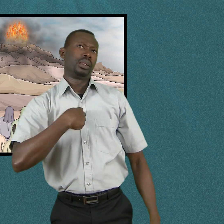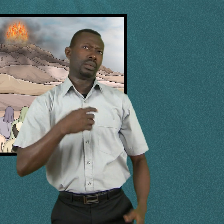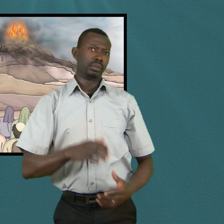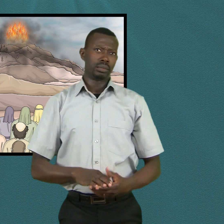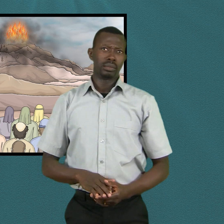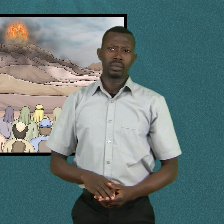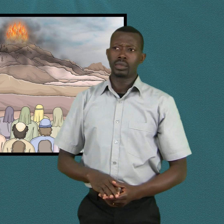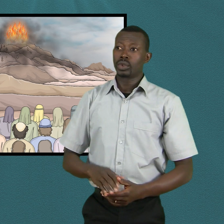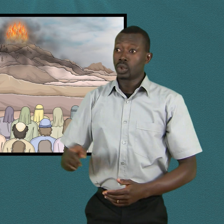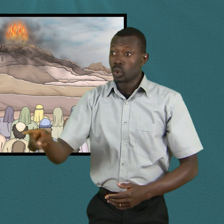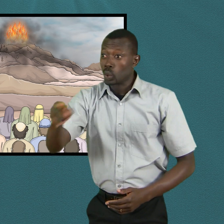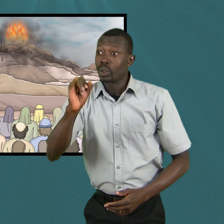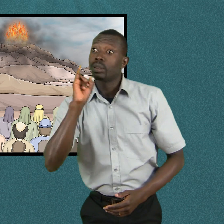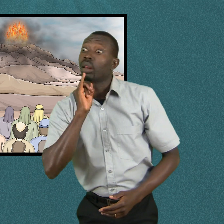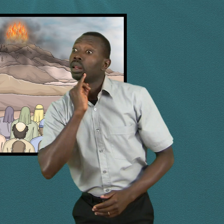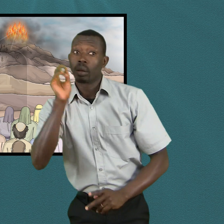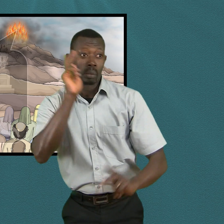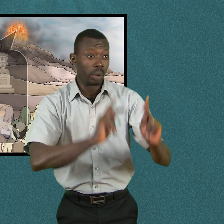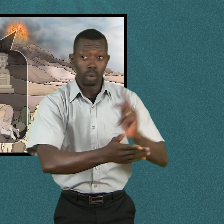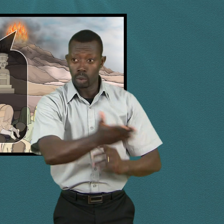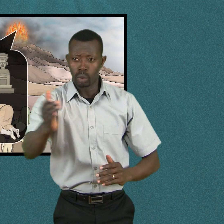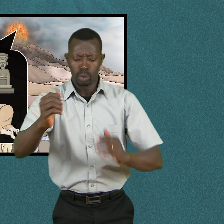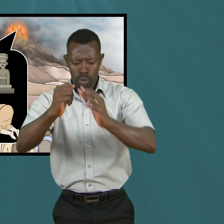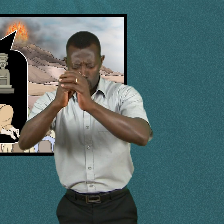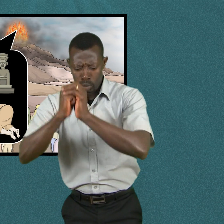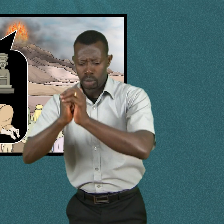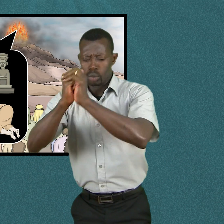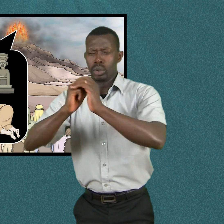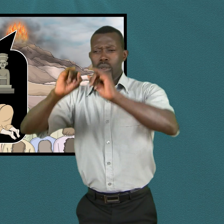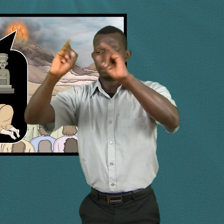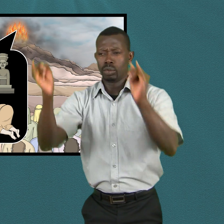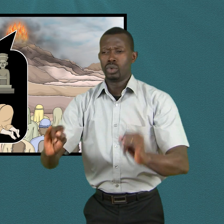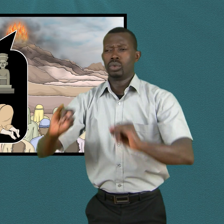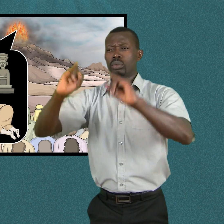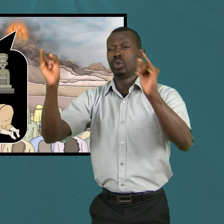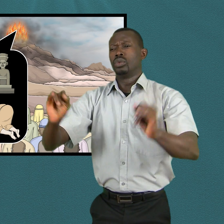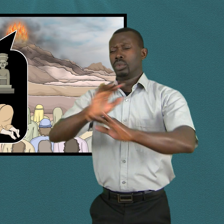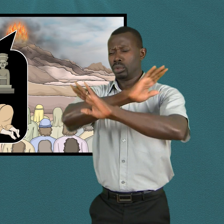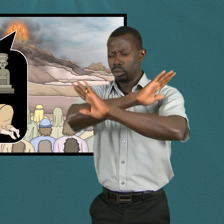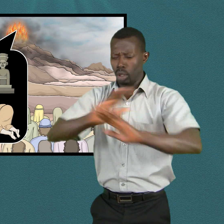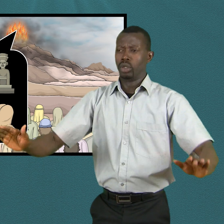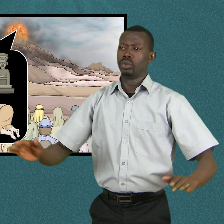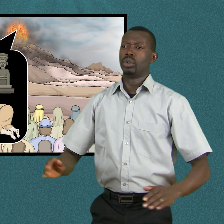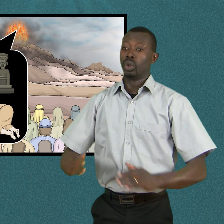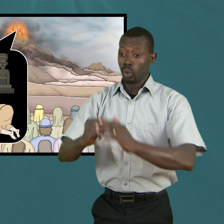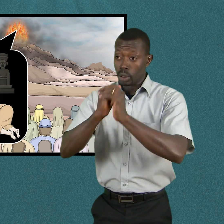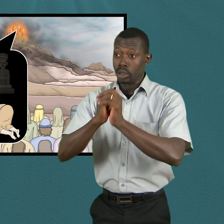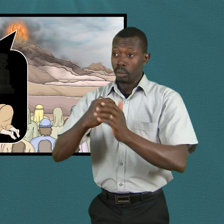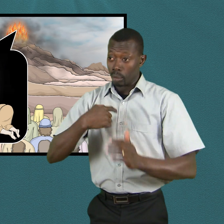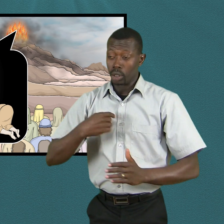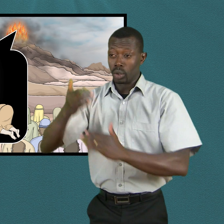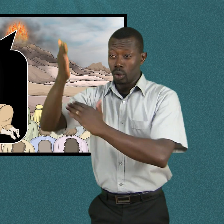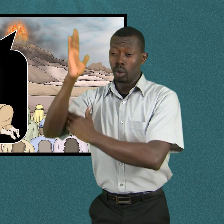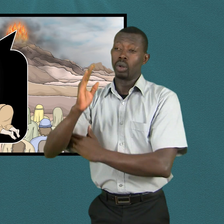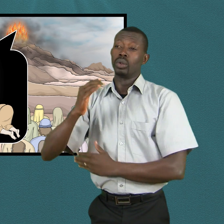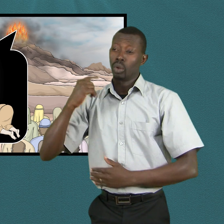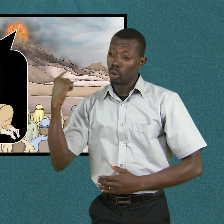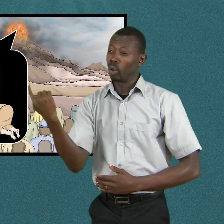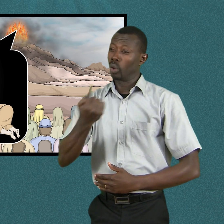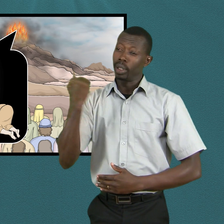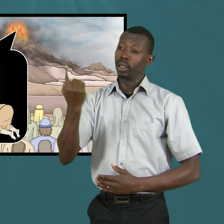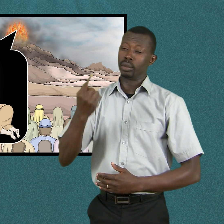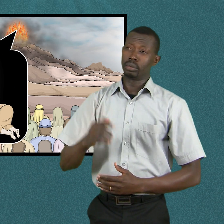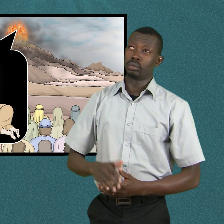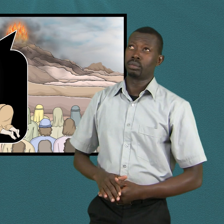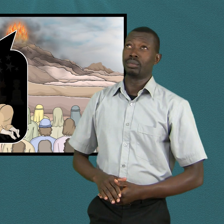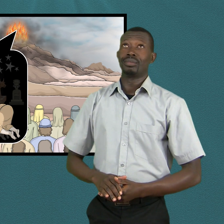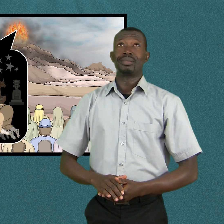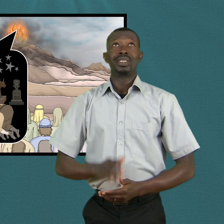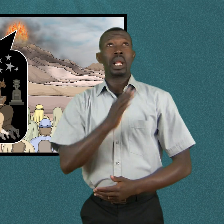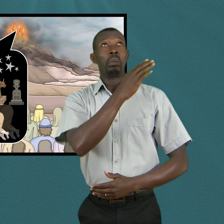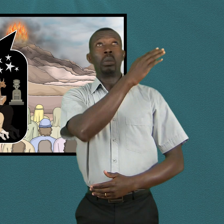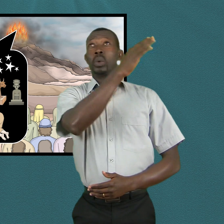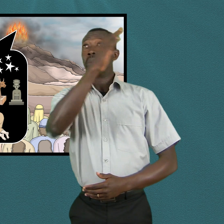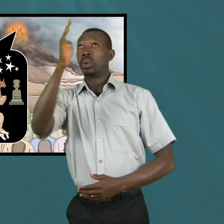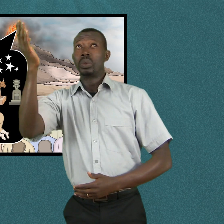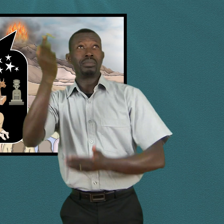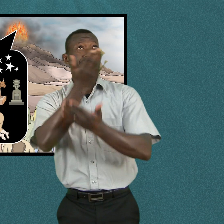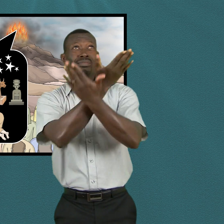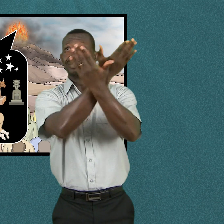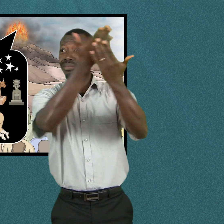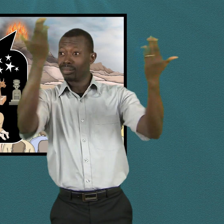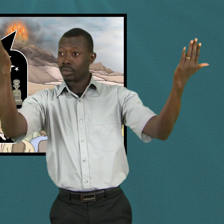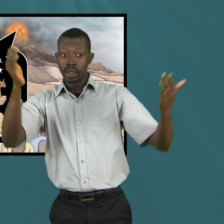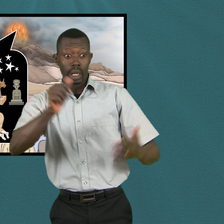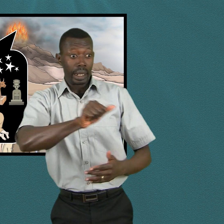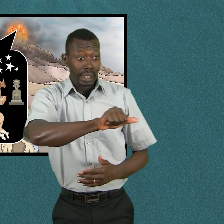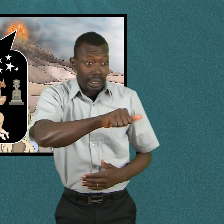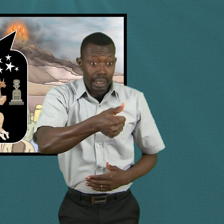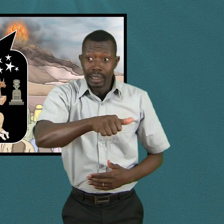You shall have no other gods before Me.